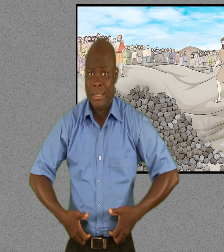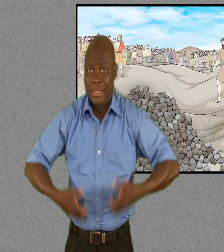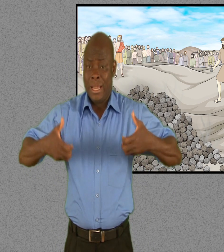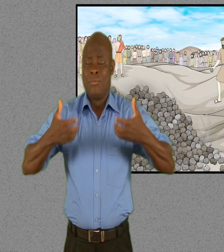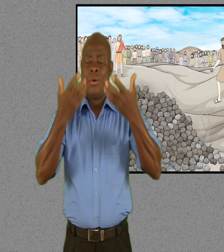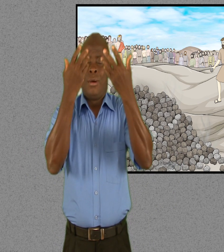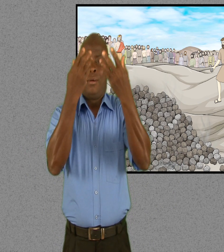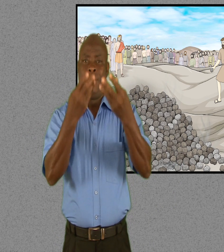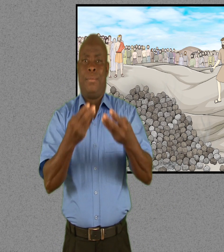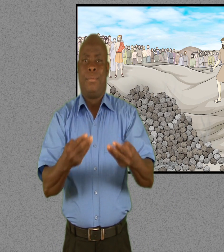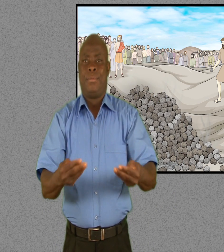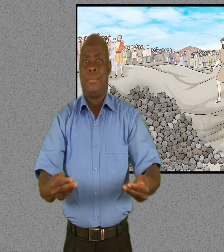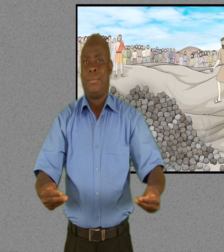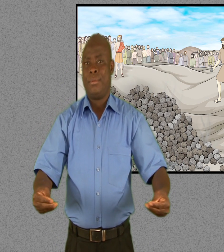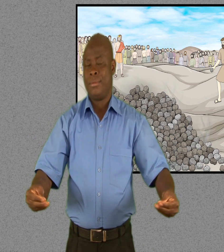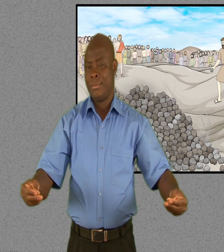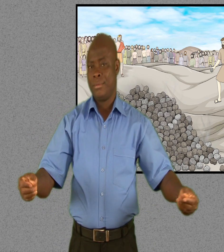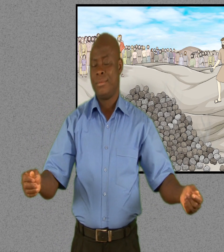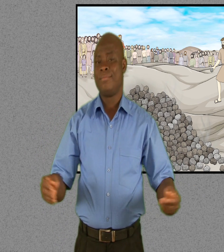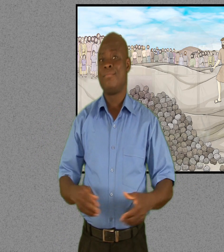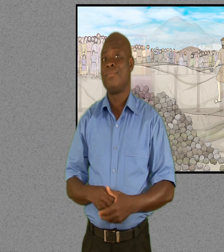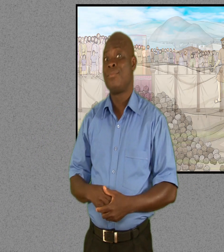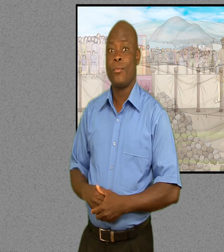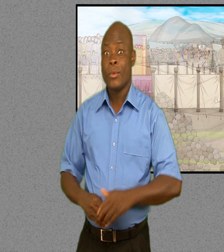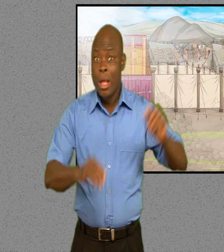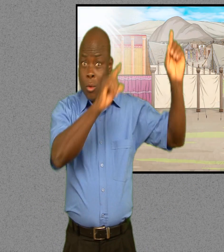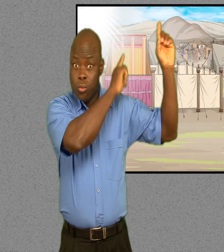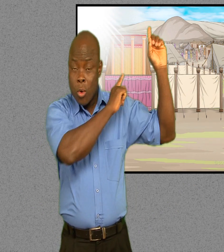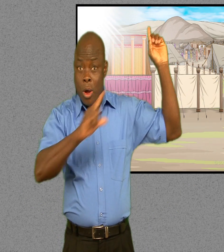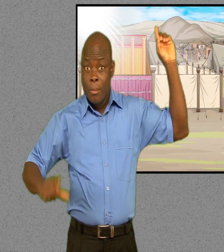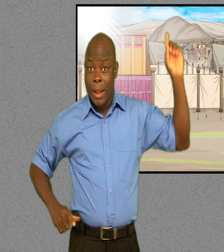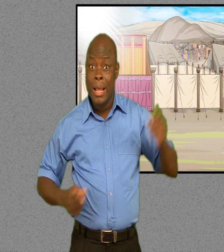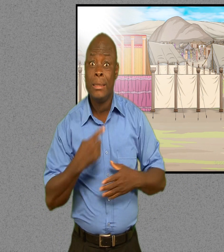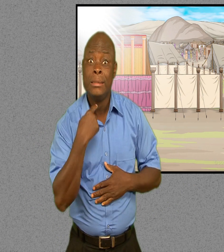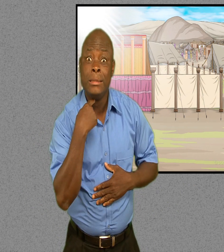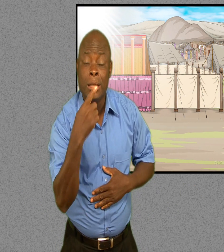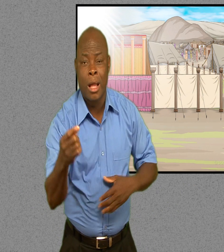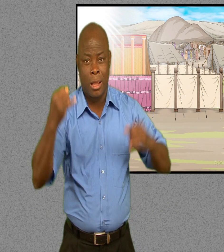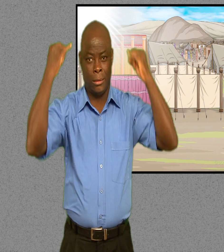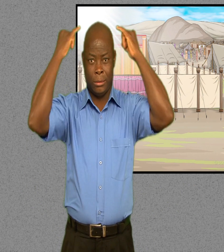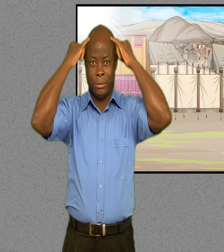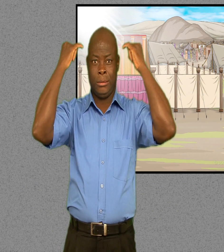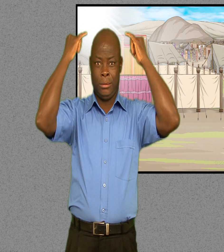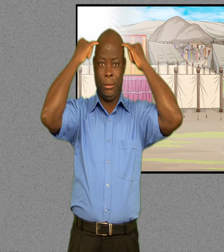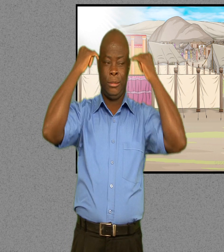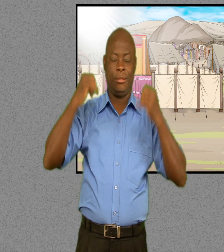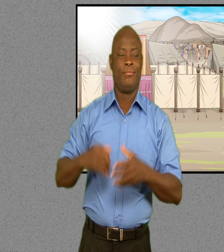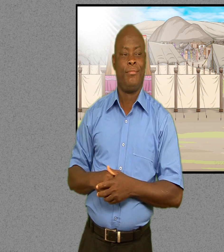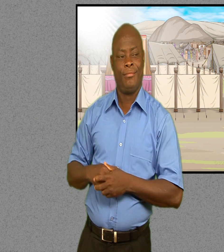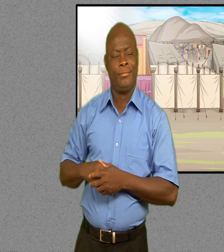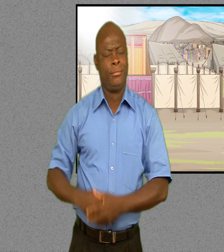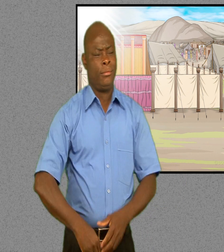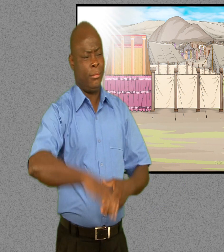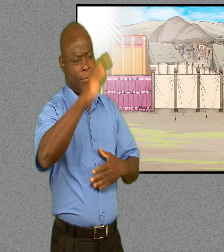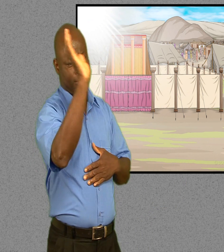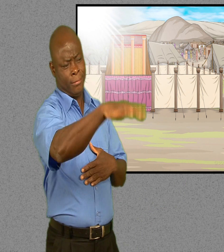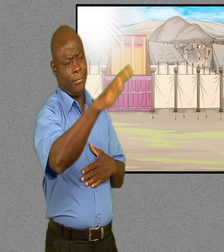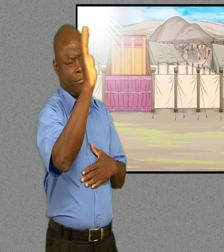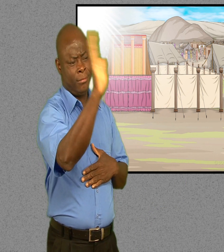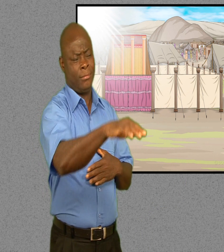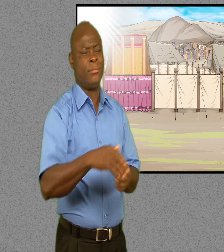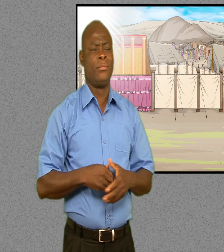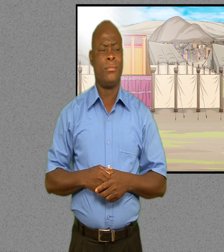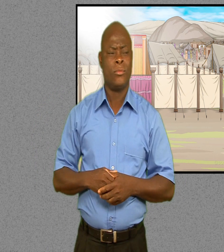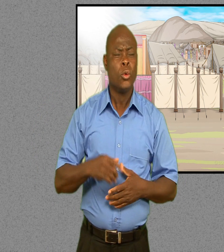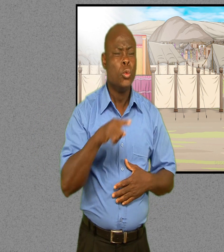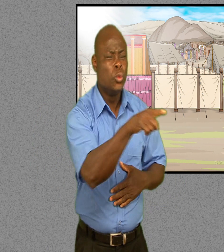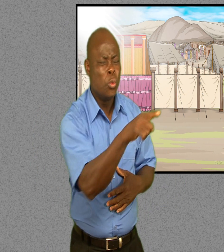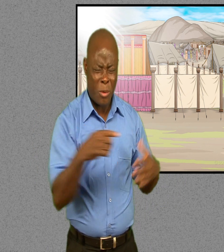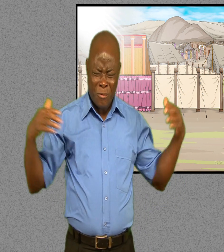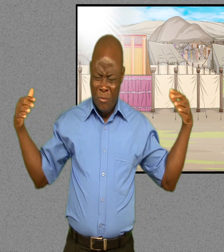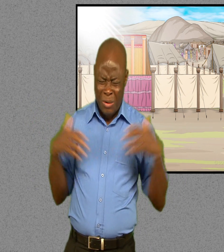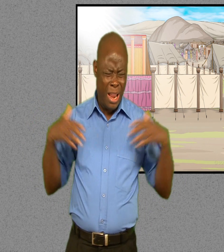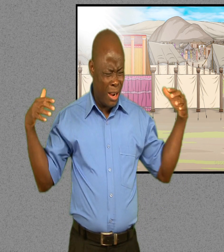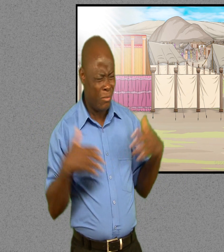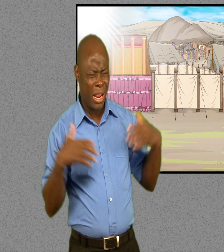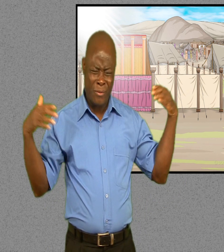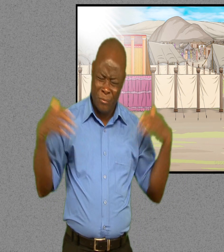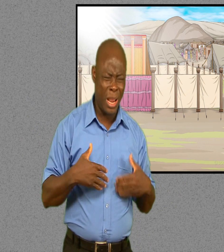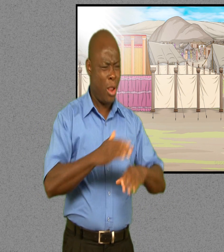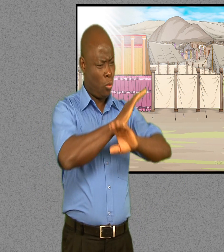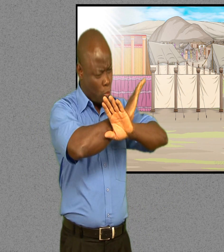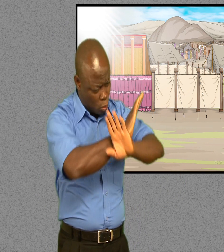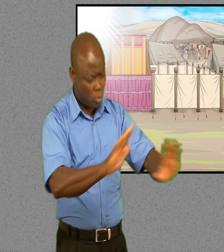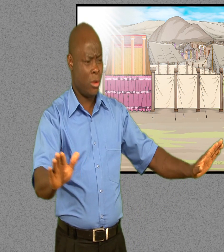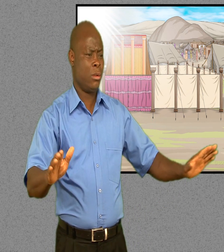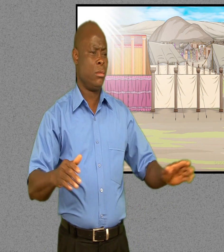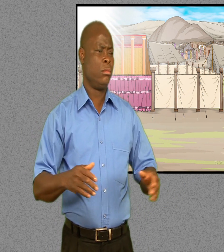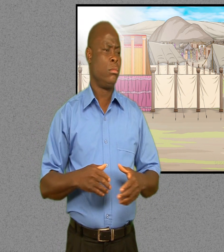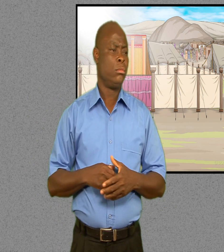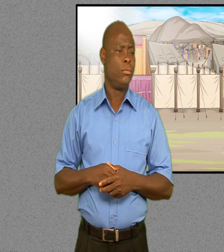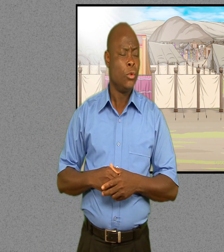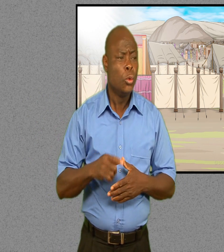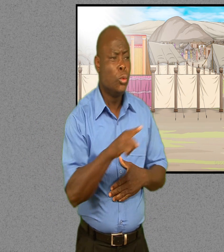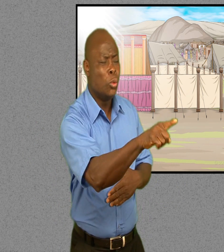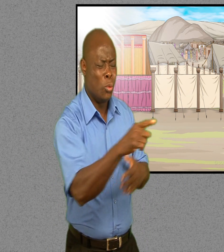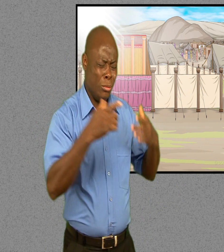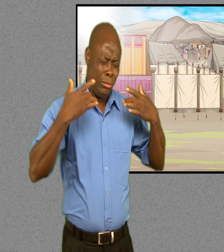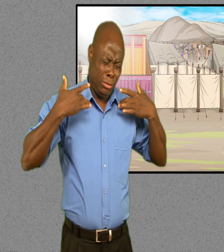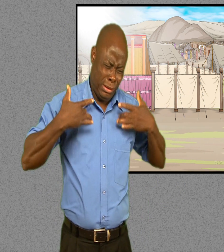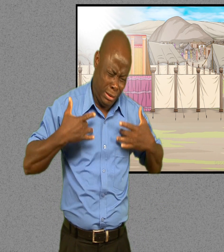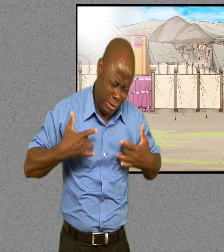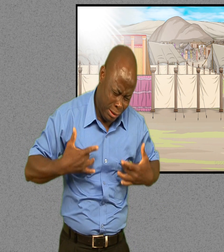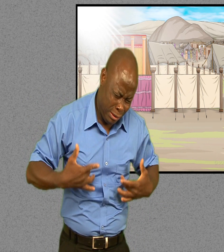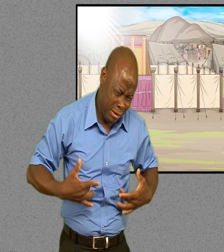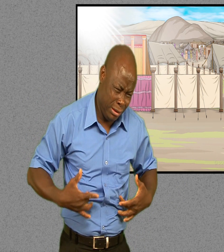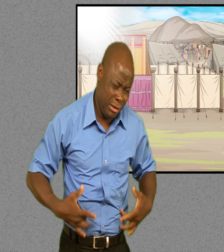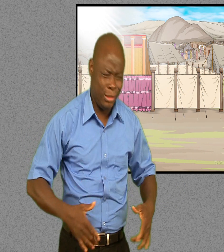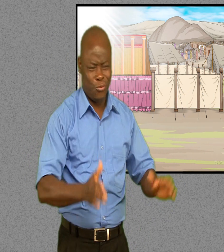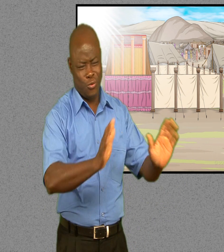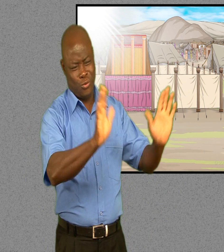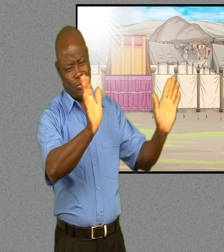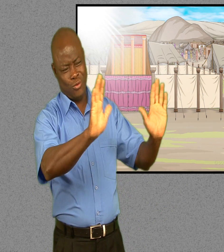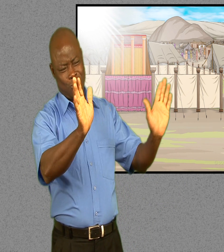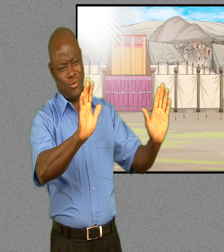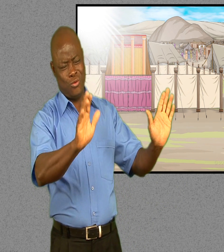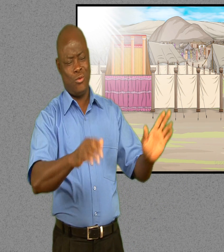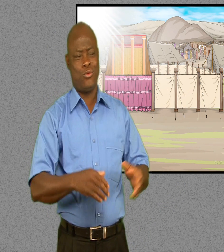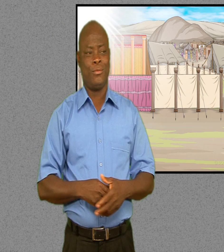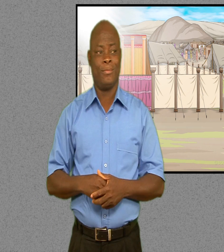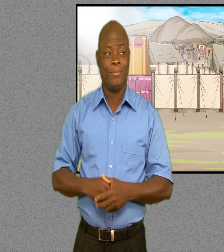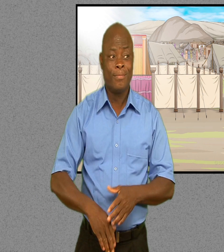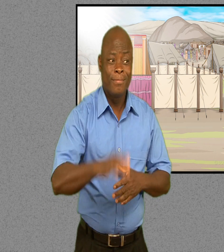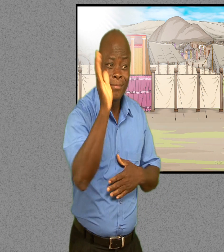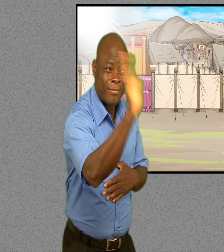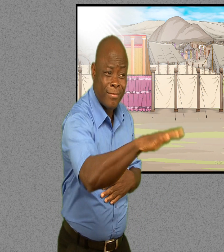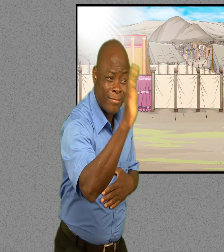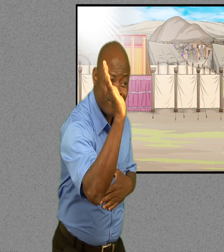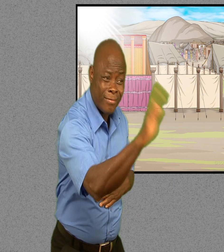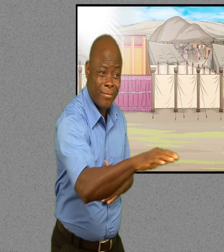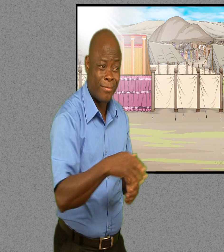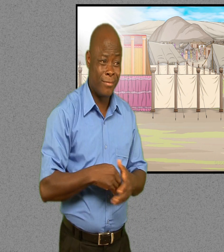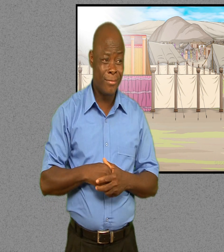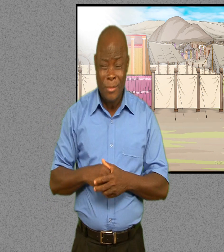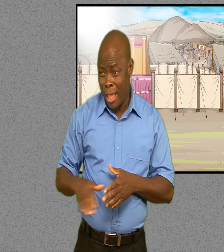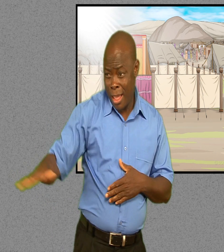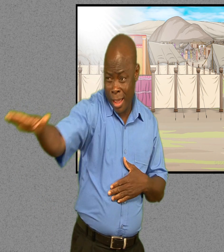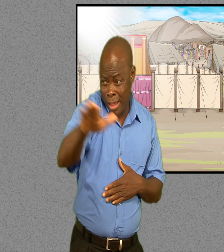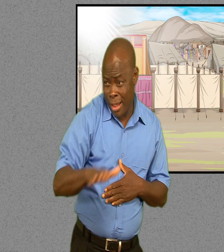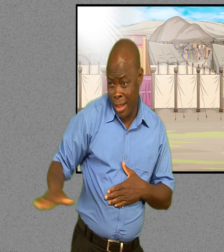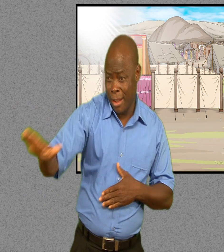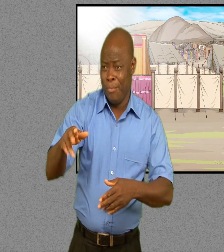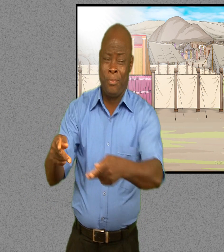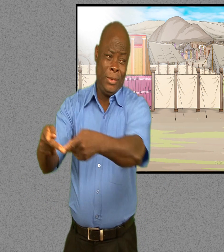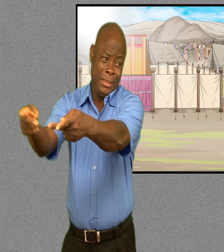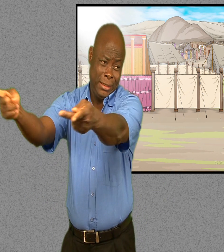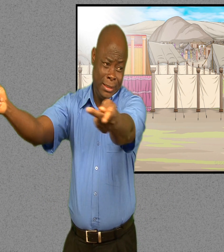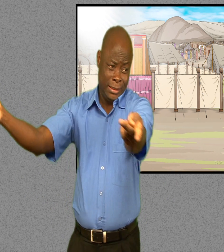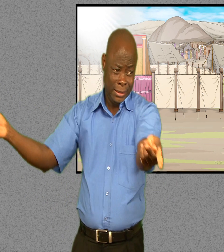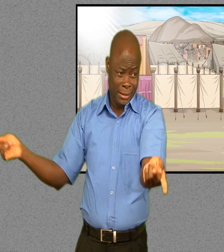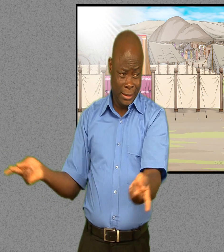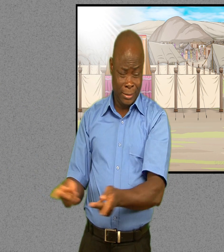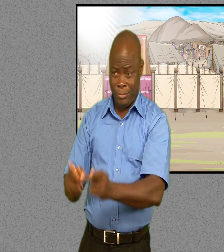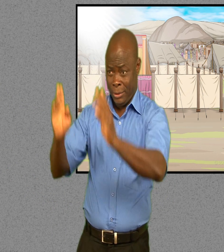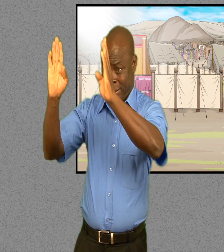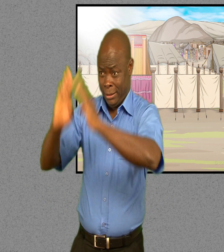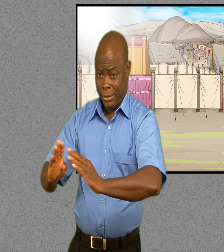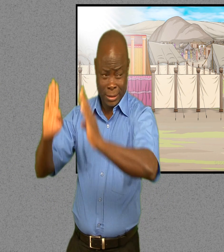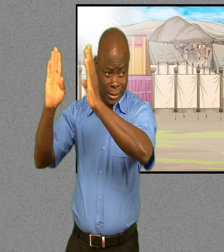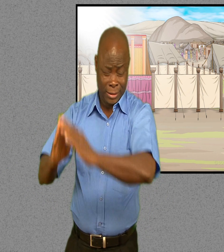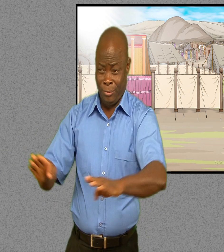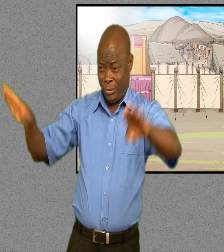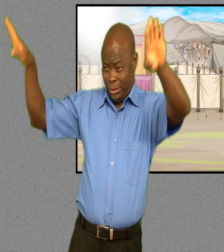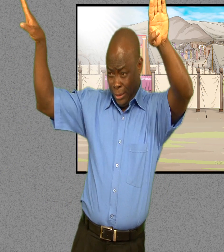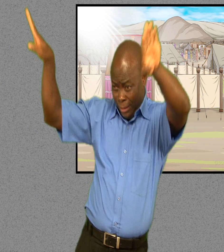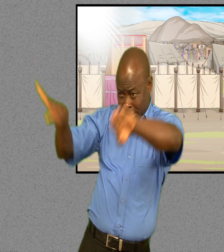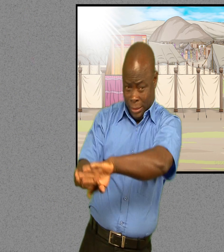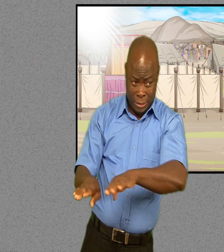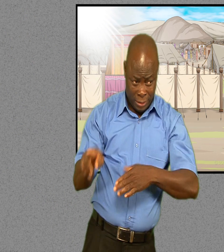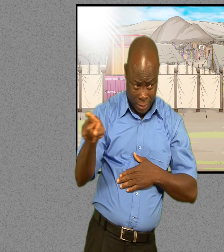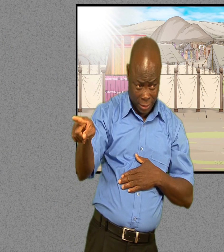Then the LORD said to Joshua, “Do not be afraid or discouraged.